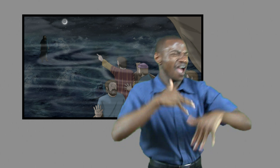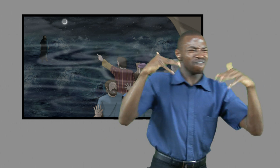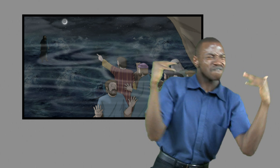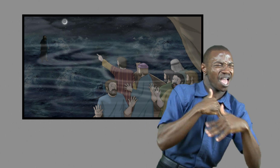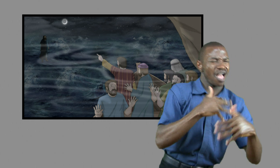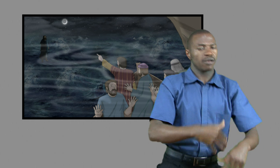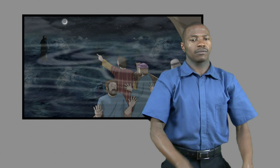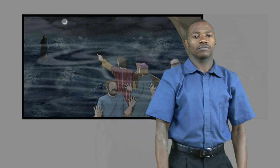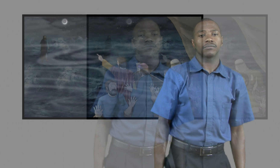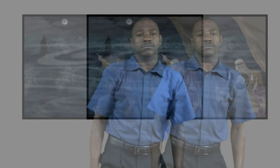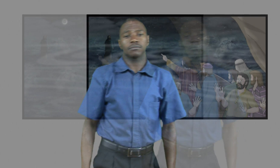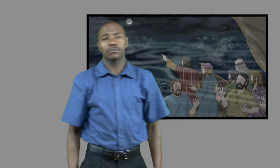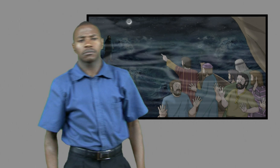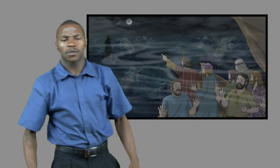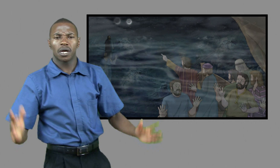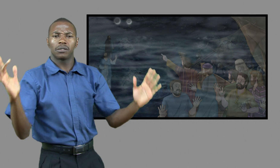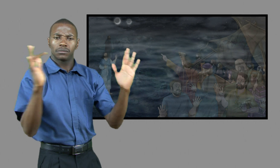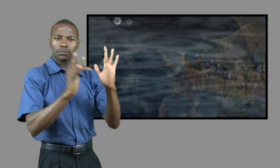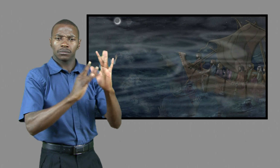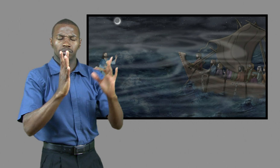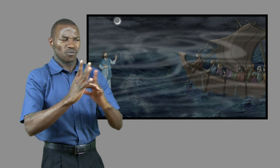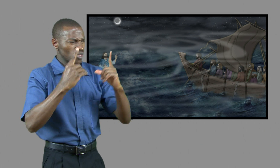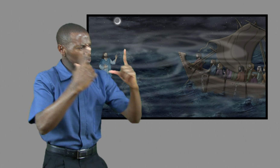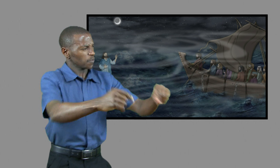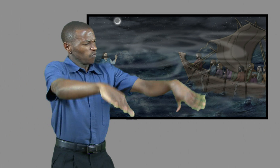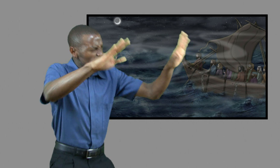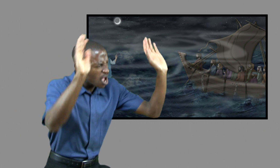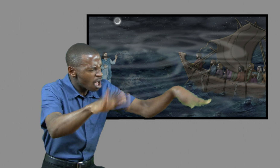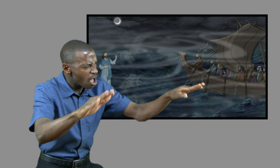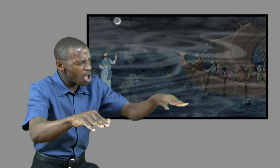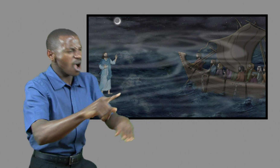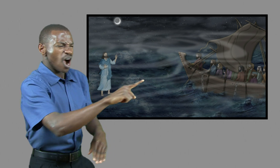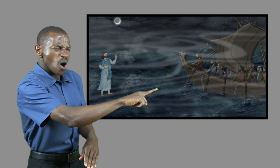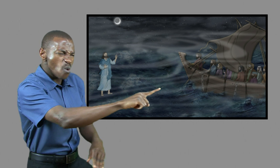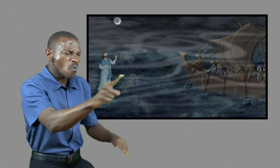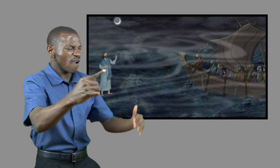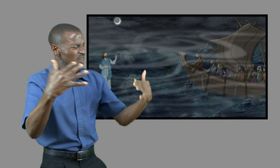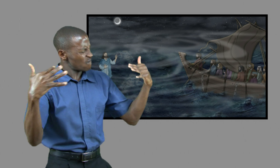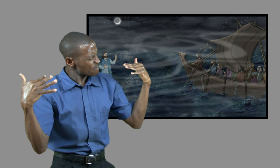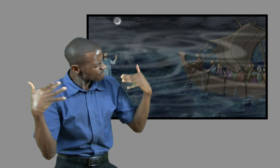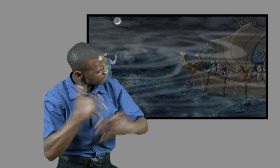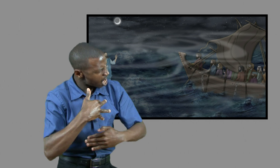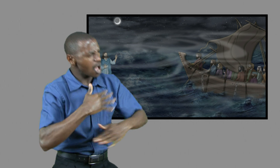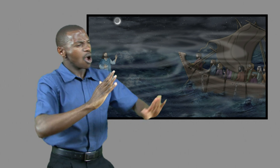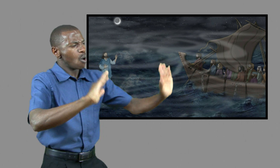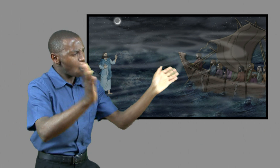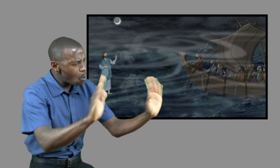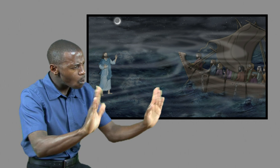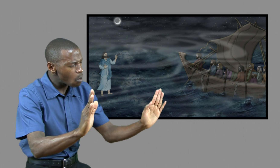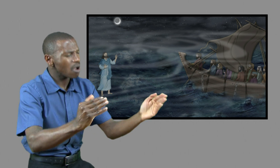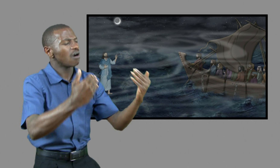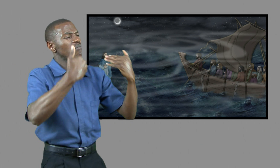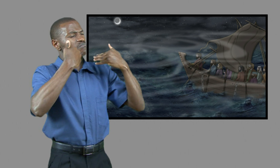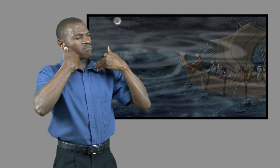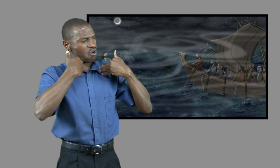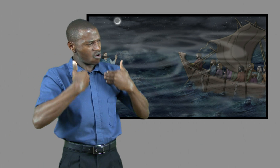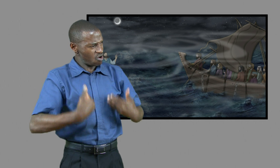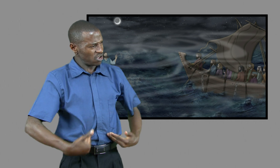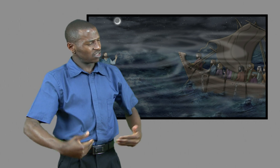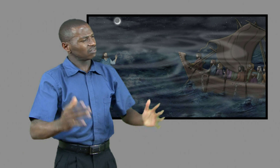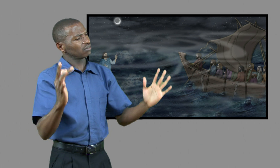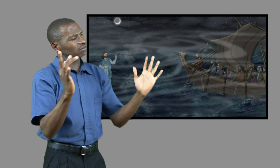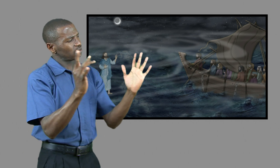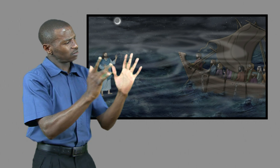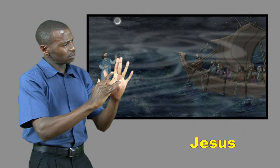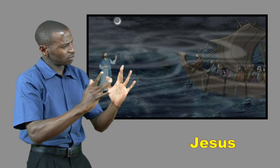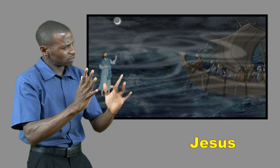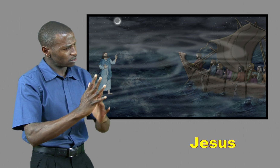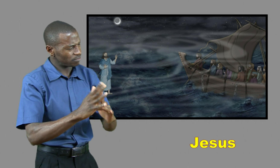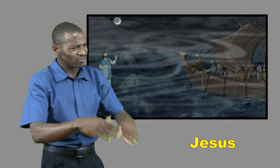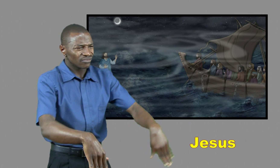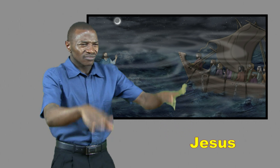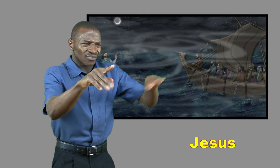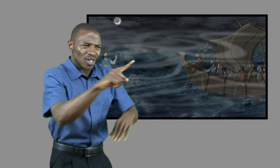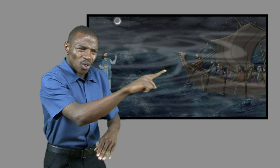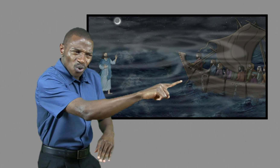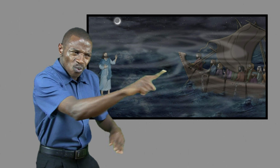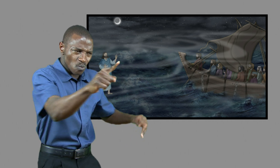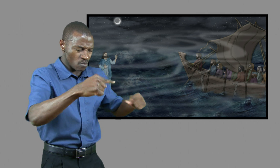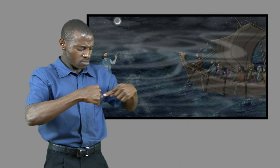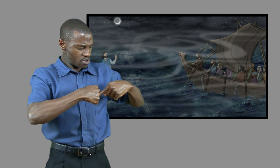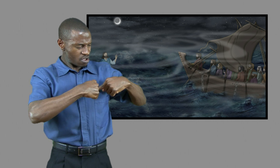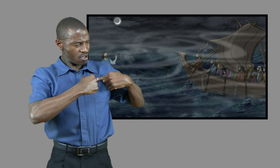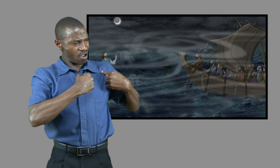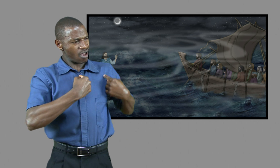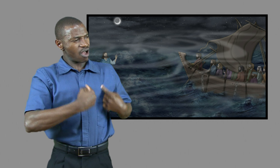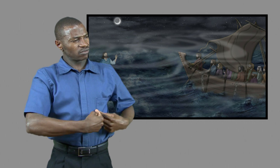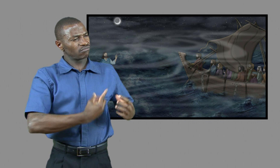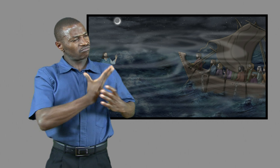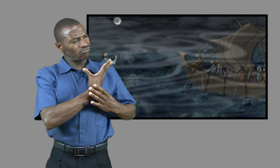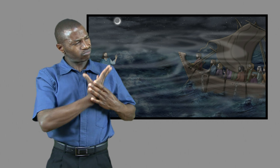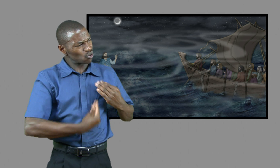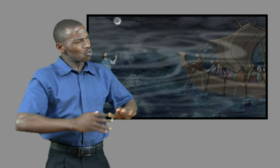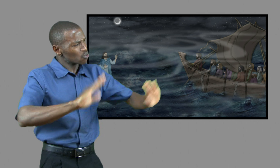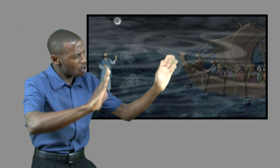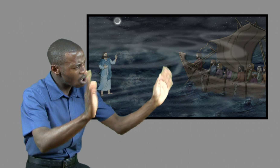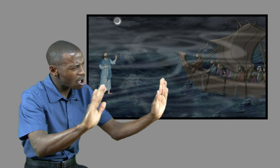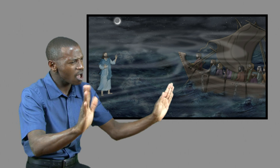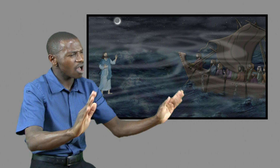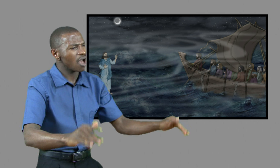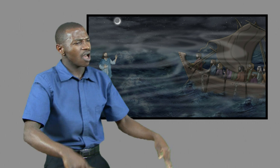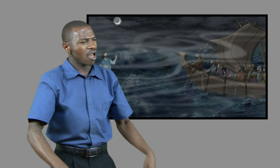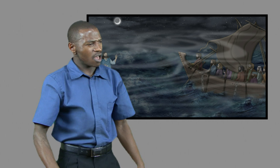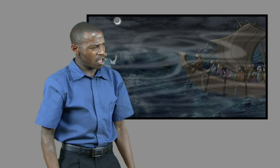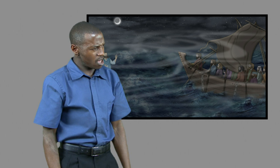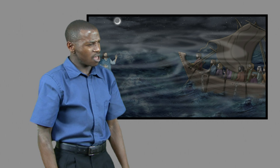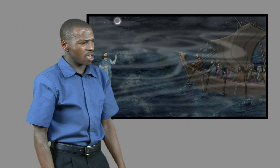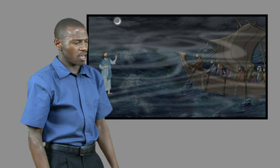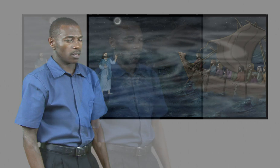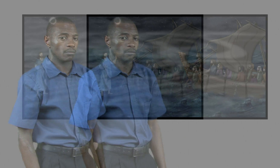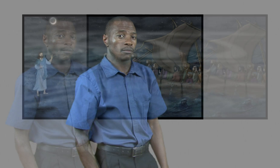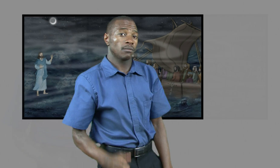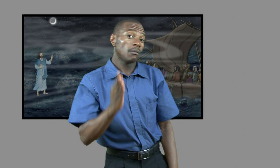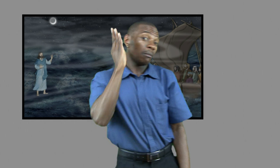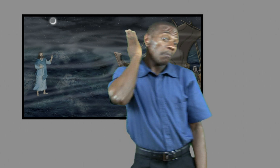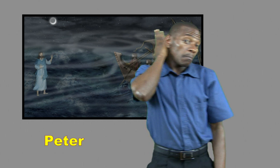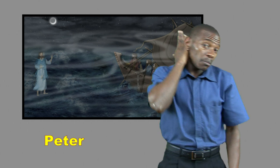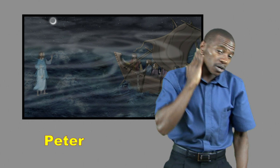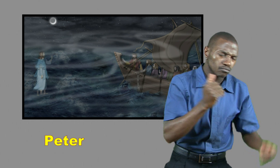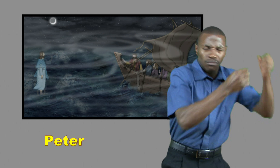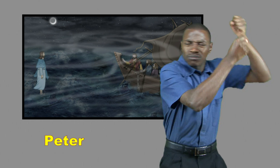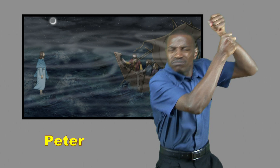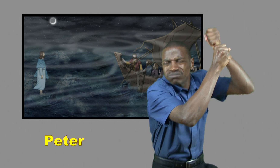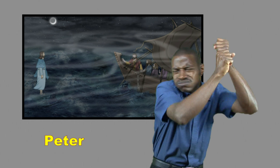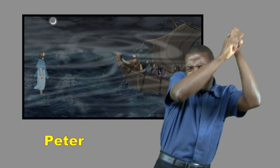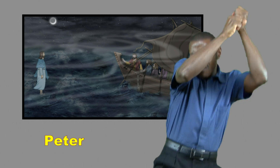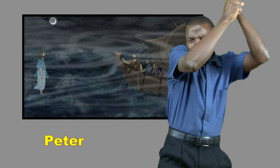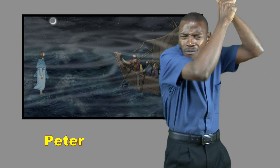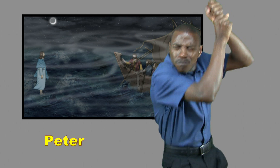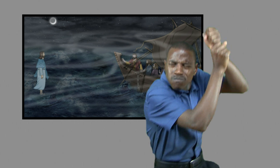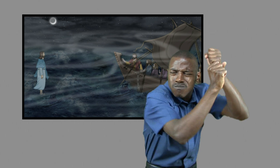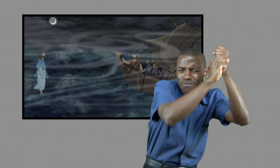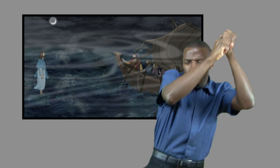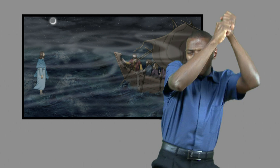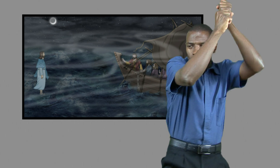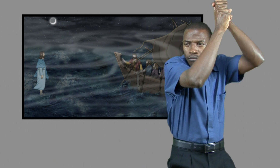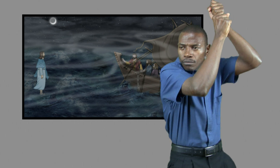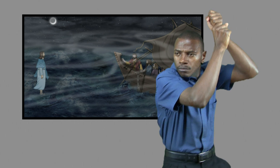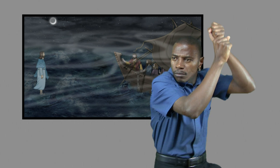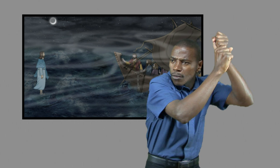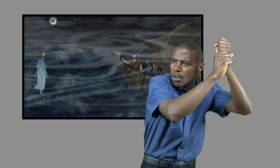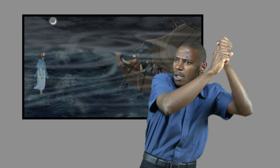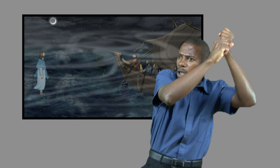But Jesus spoke up at once: “Take courage! It is I.